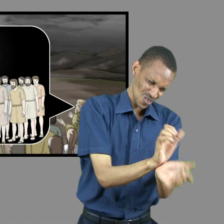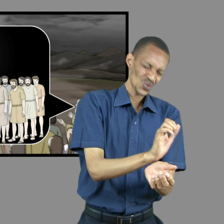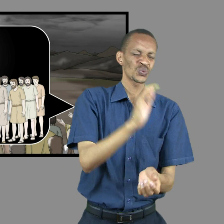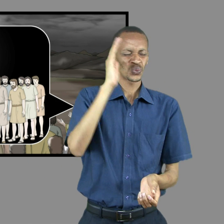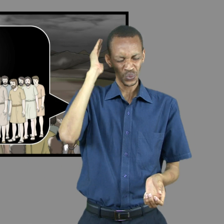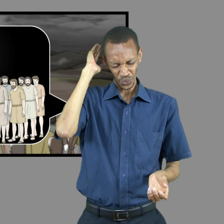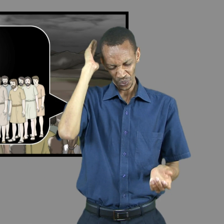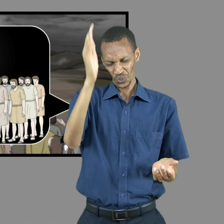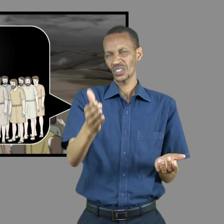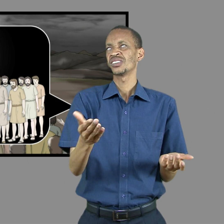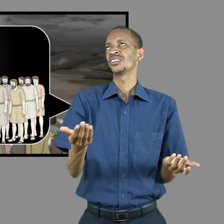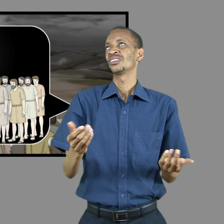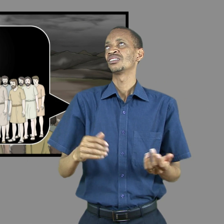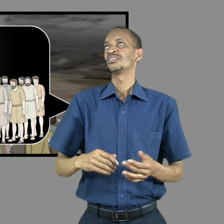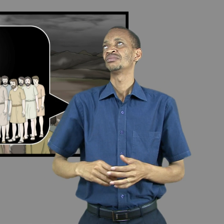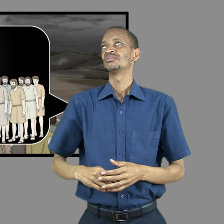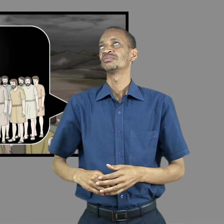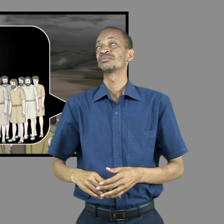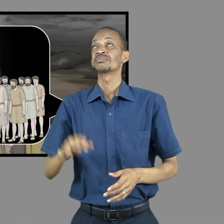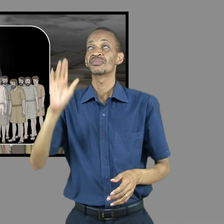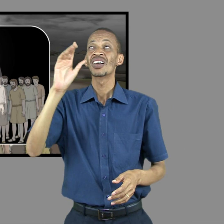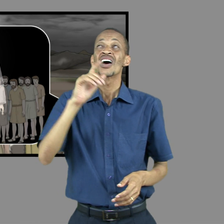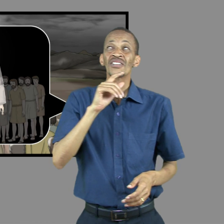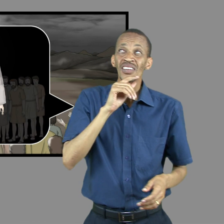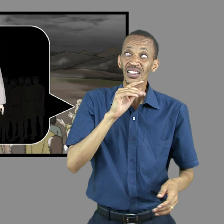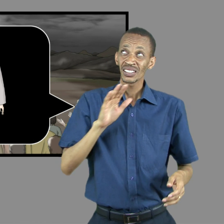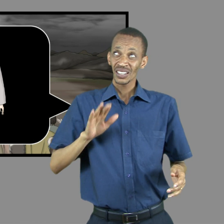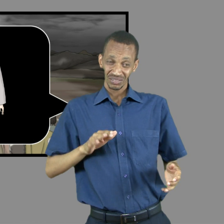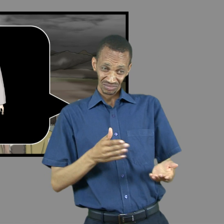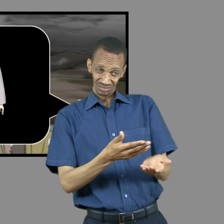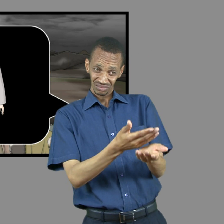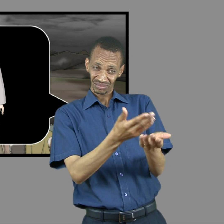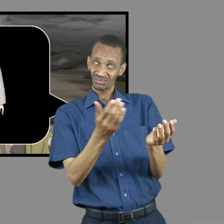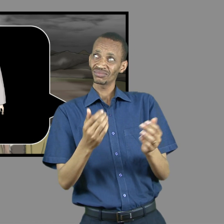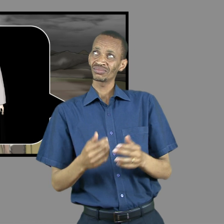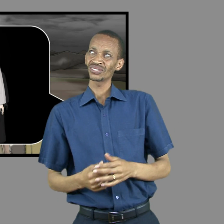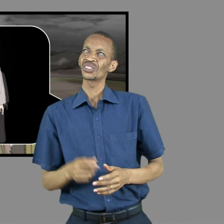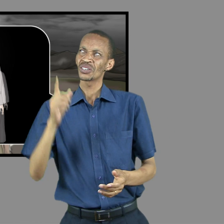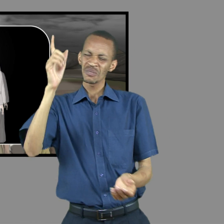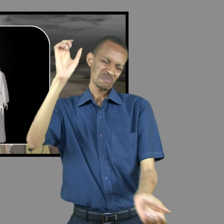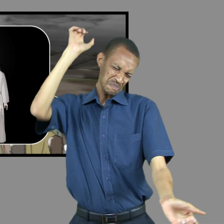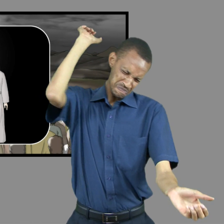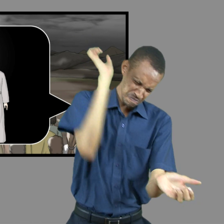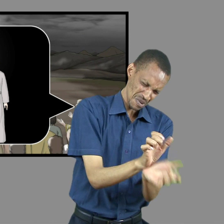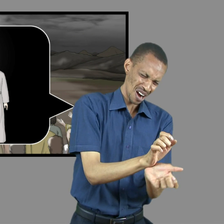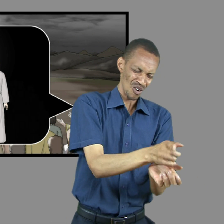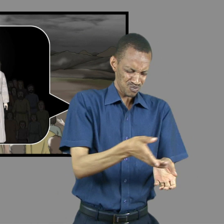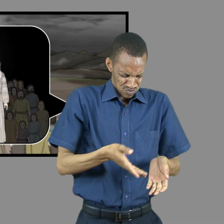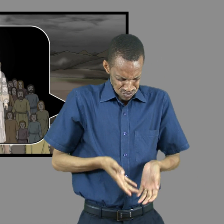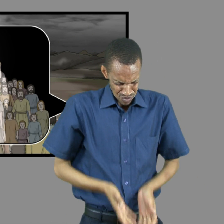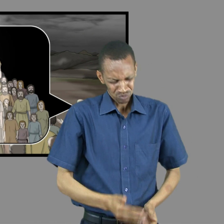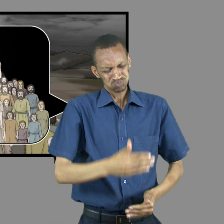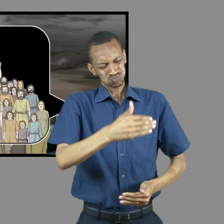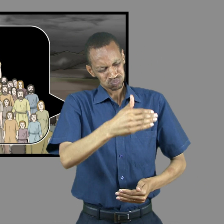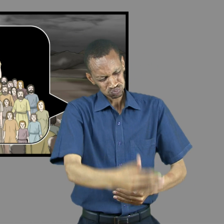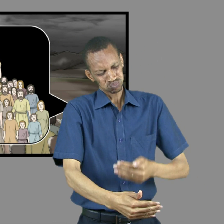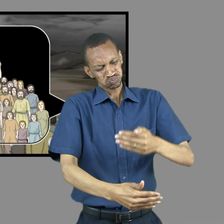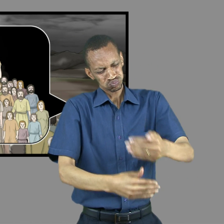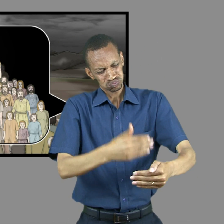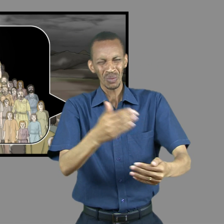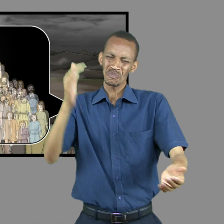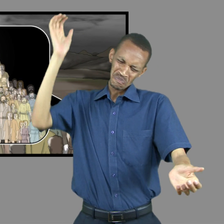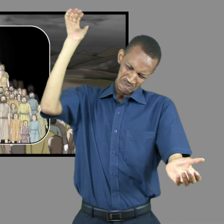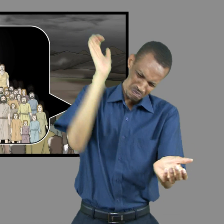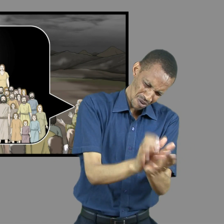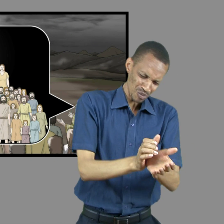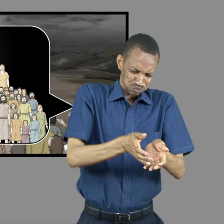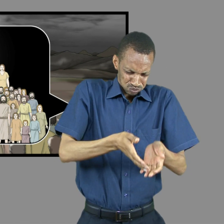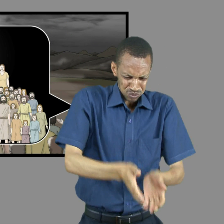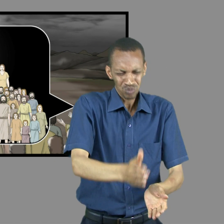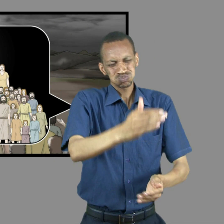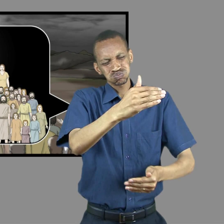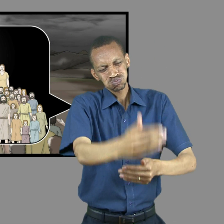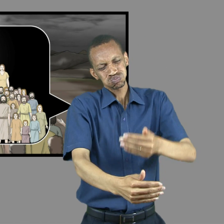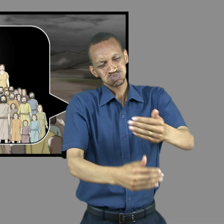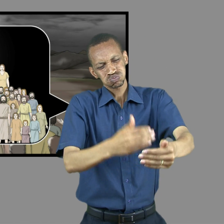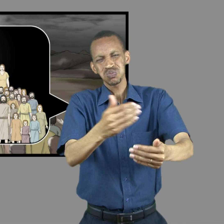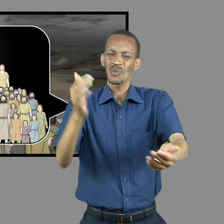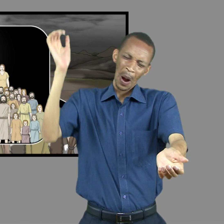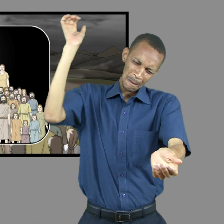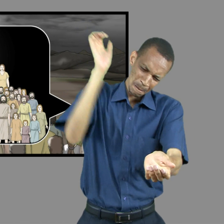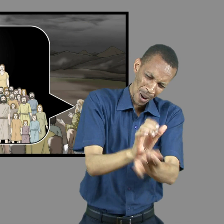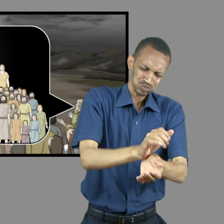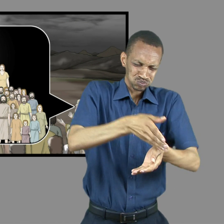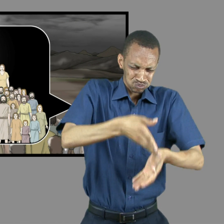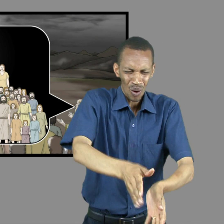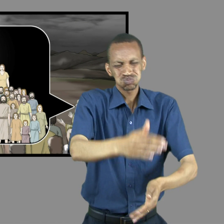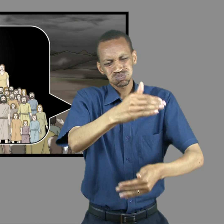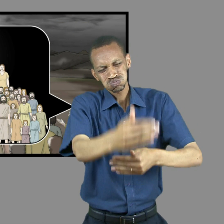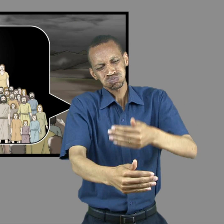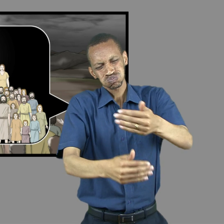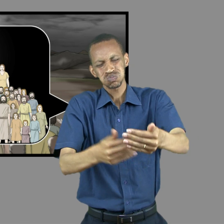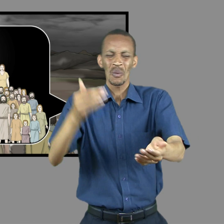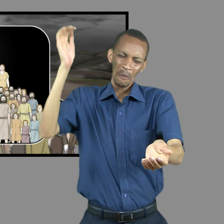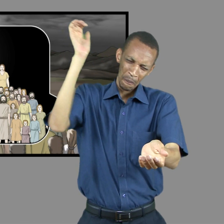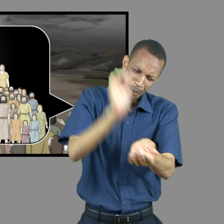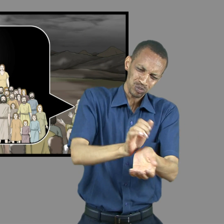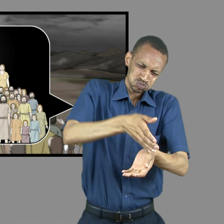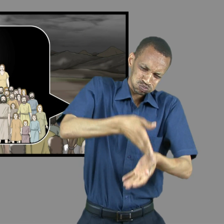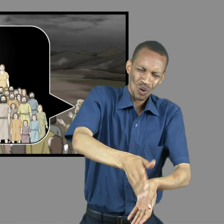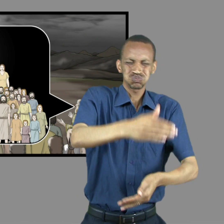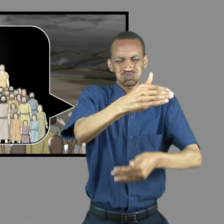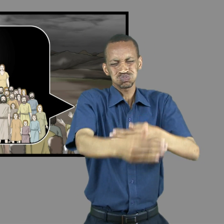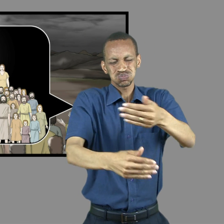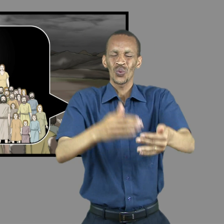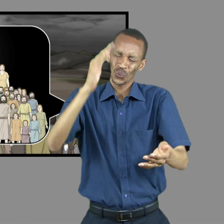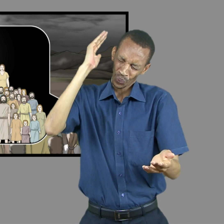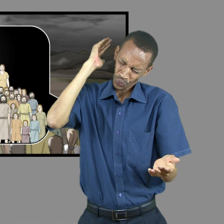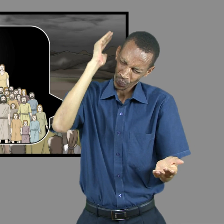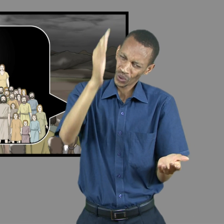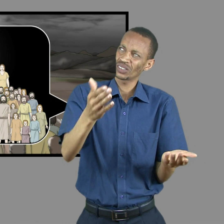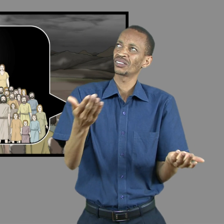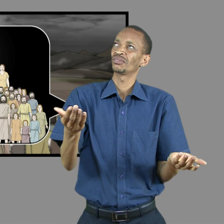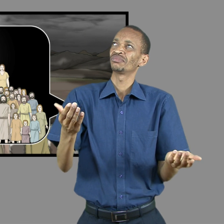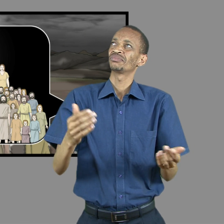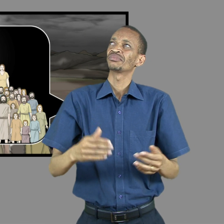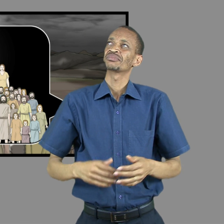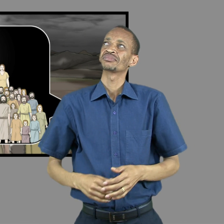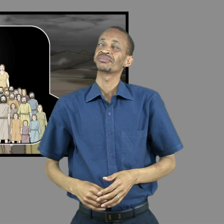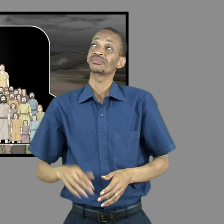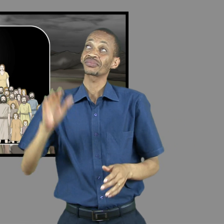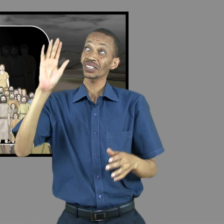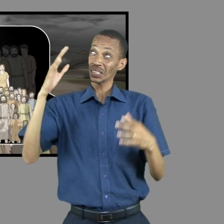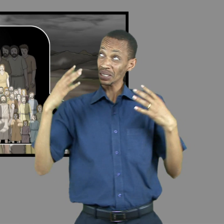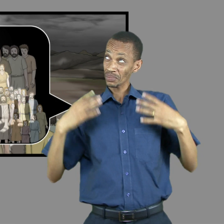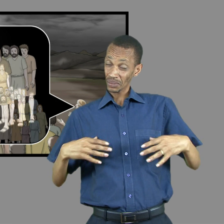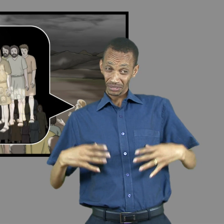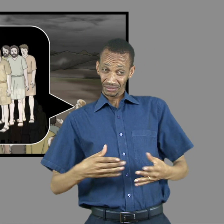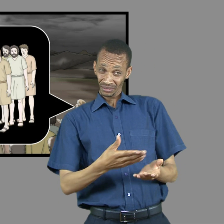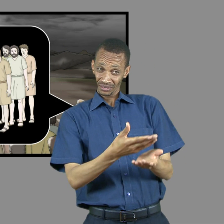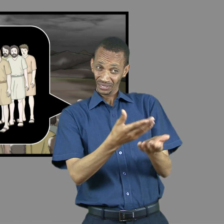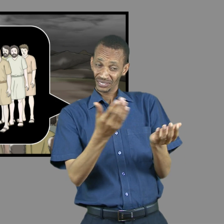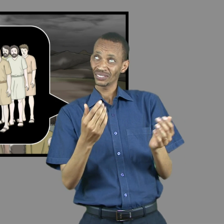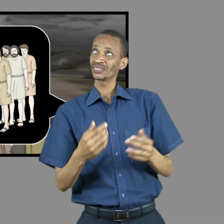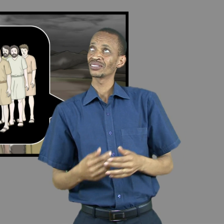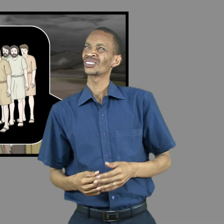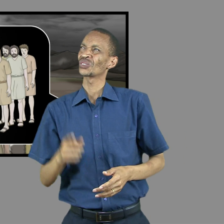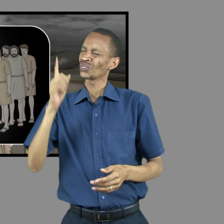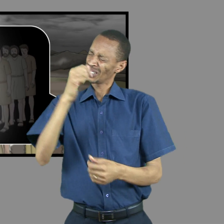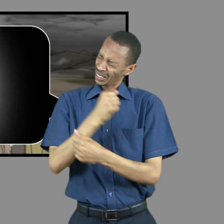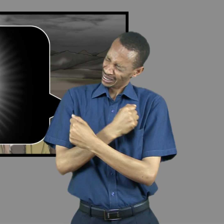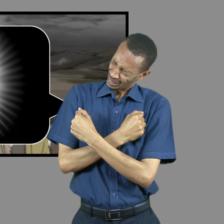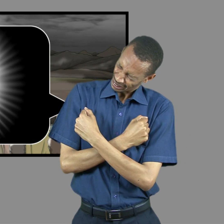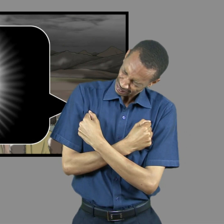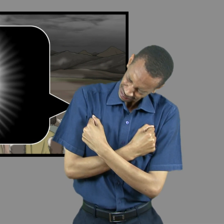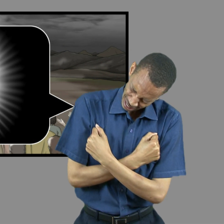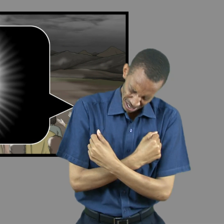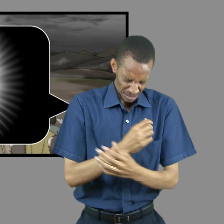He will visit the iniquity of the fathers upon their children to the third and fourth generation.’